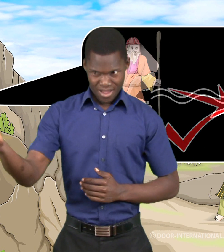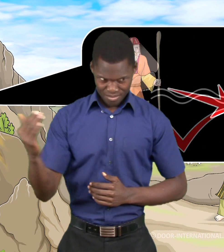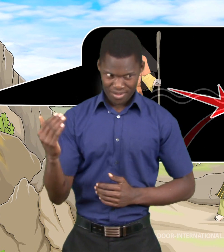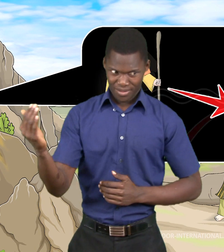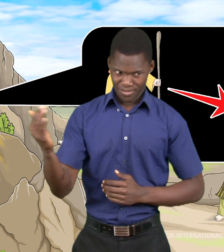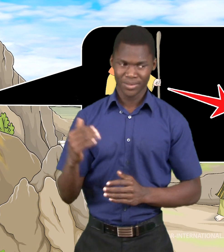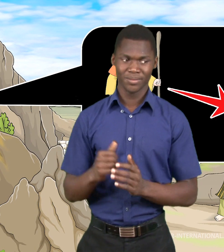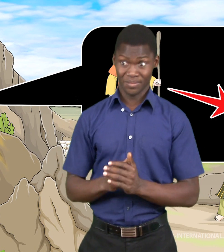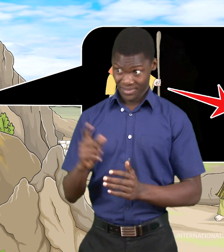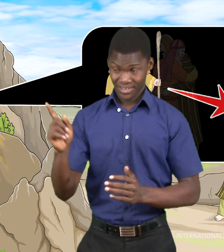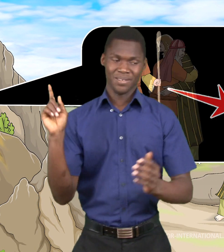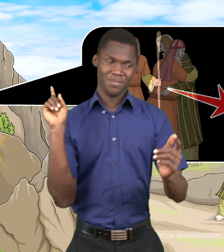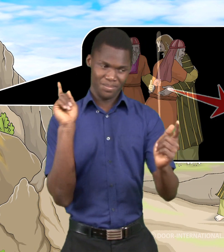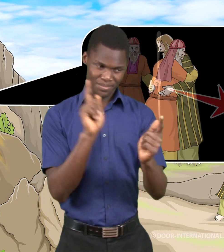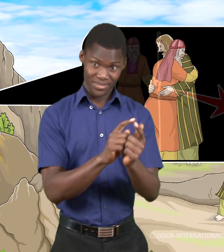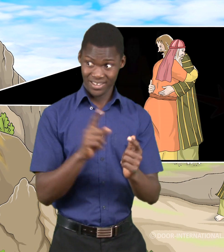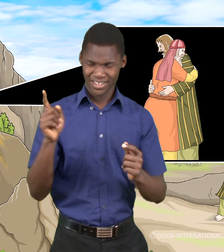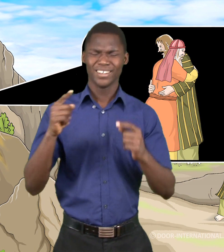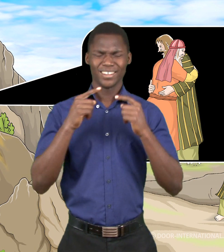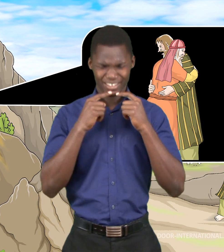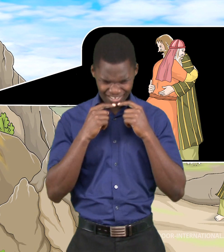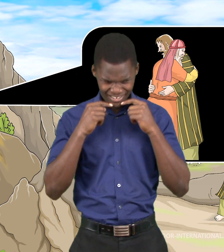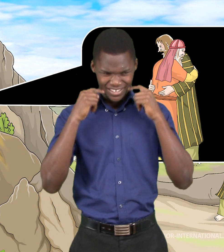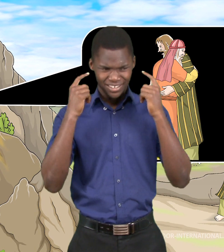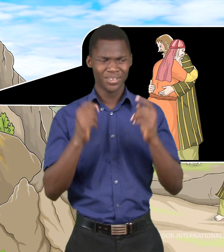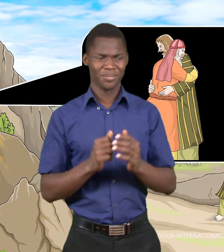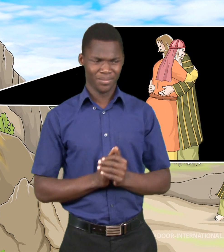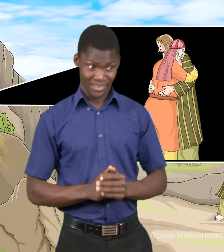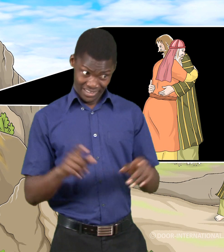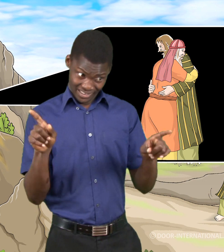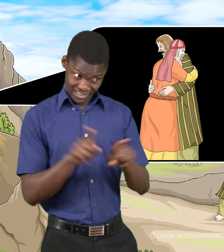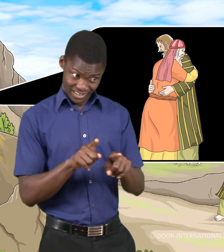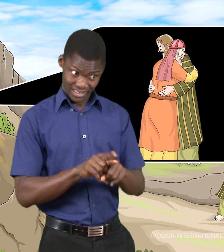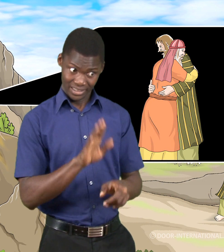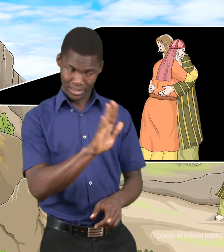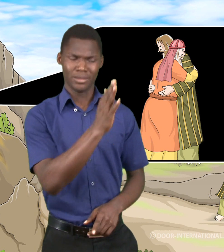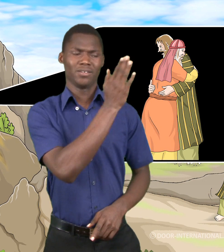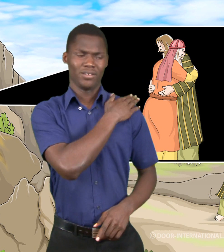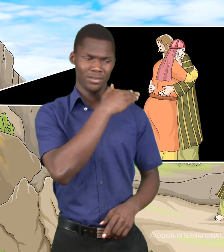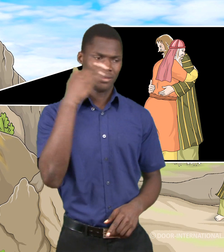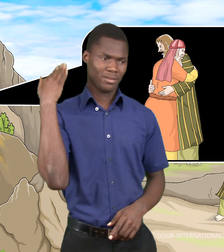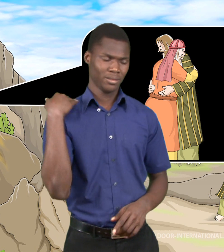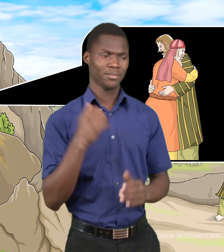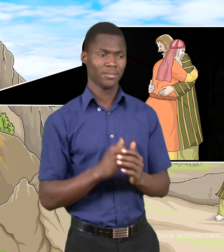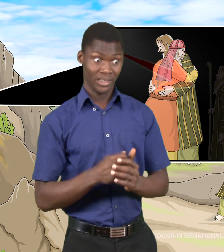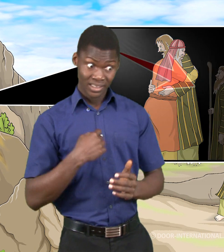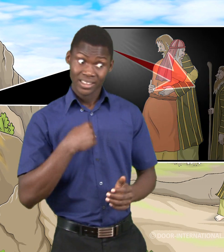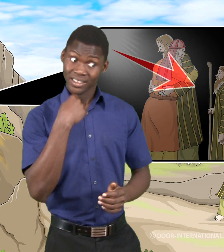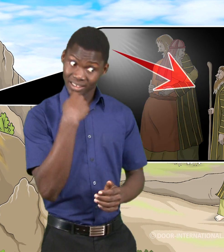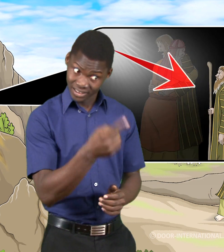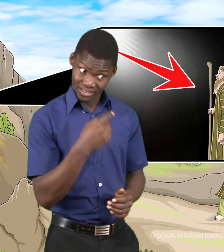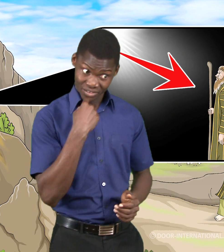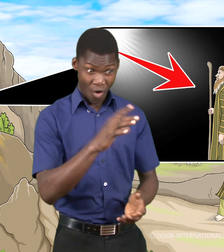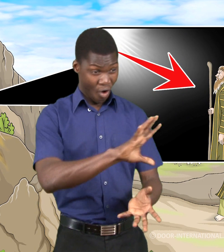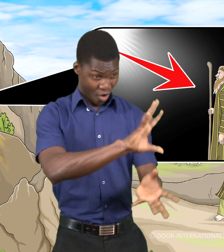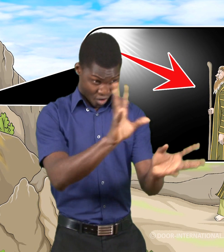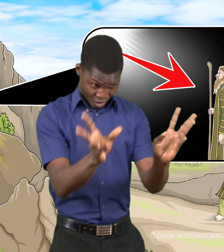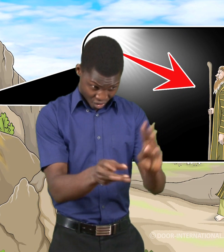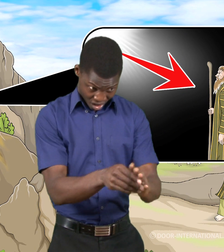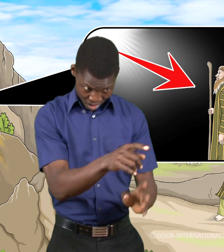When he sees you, he will be glad in his heart.